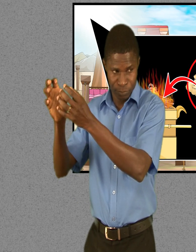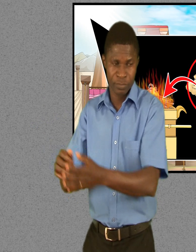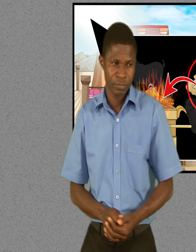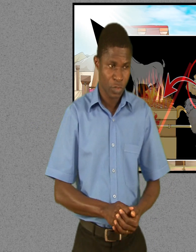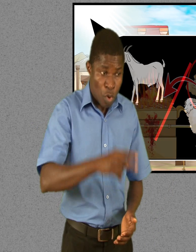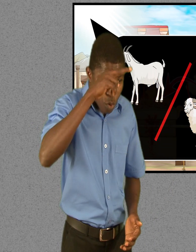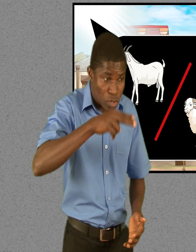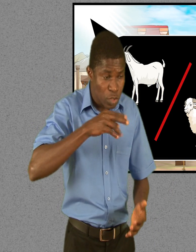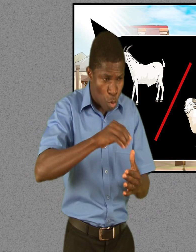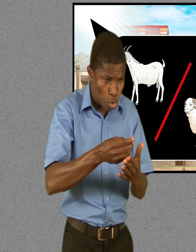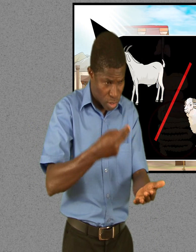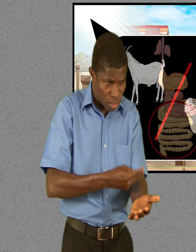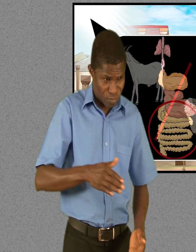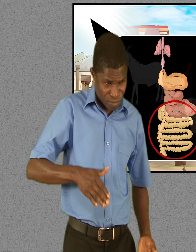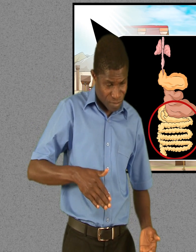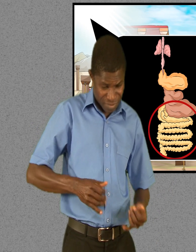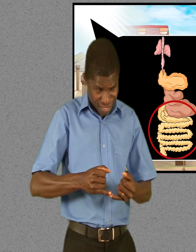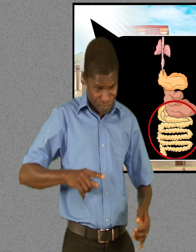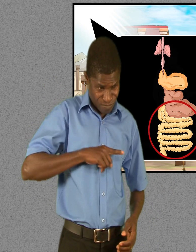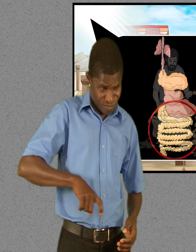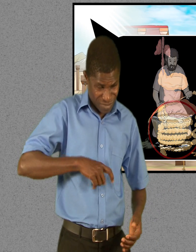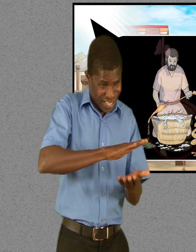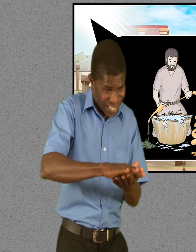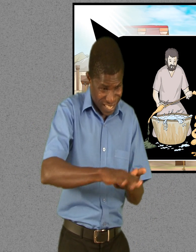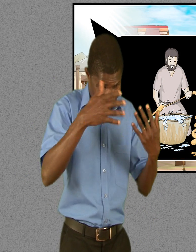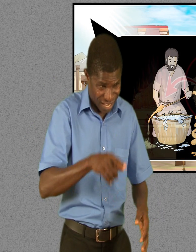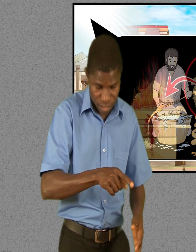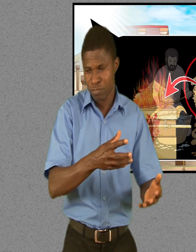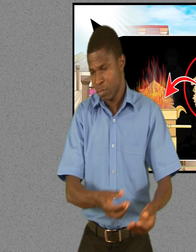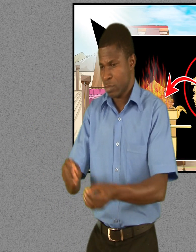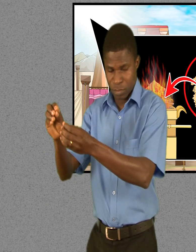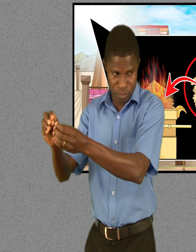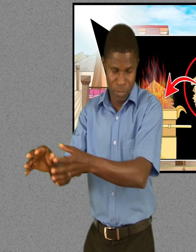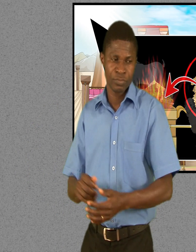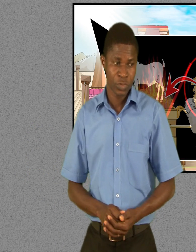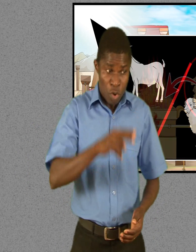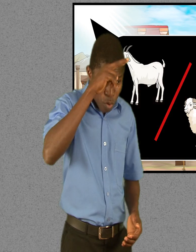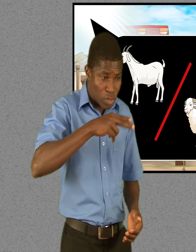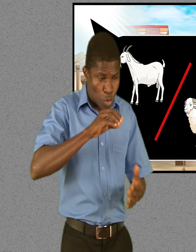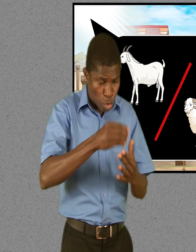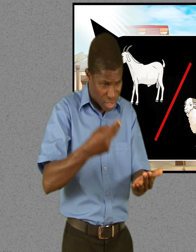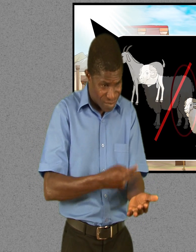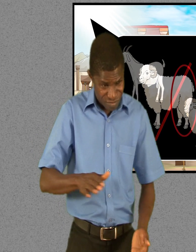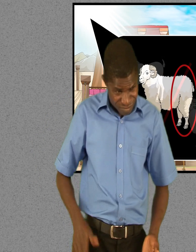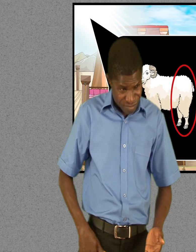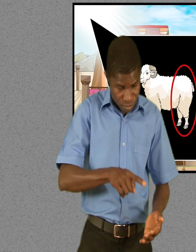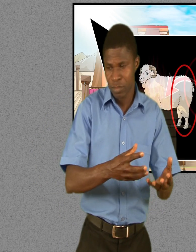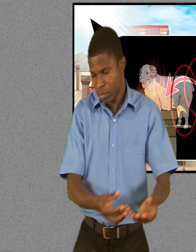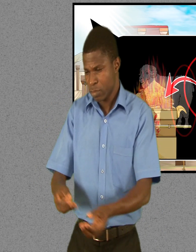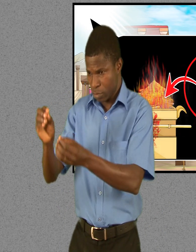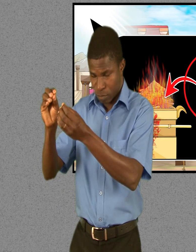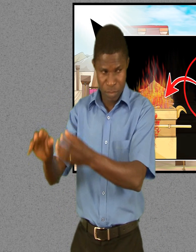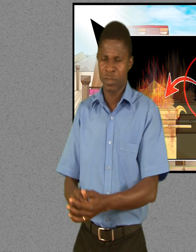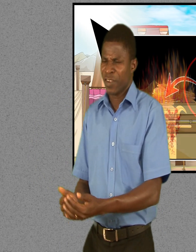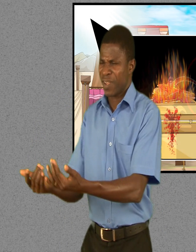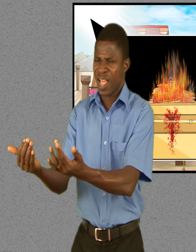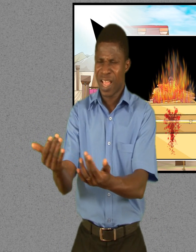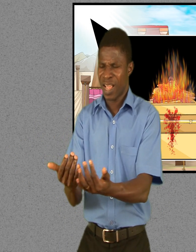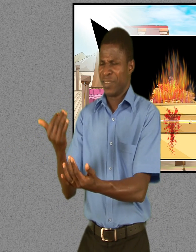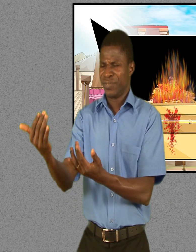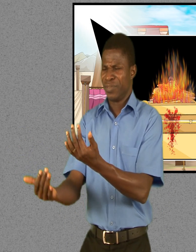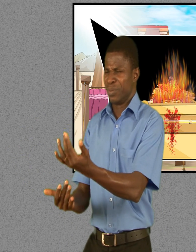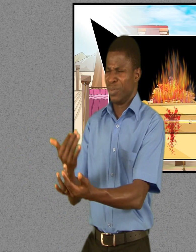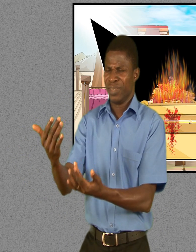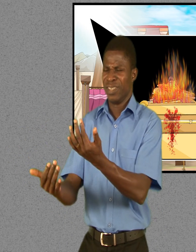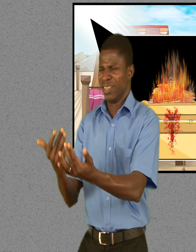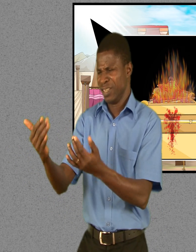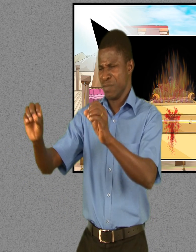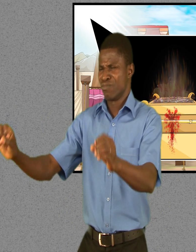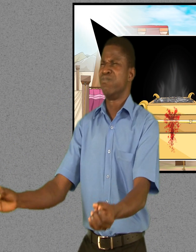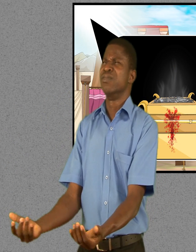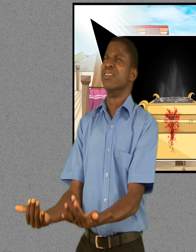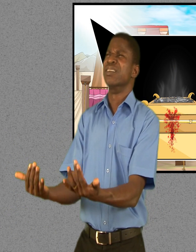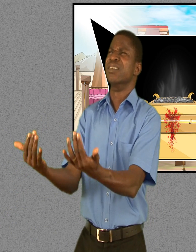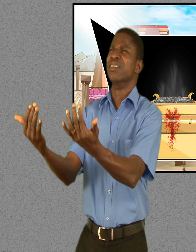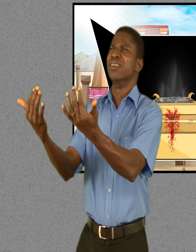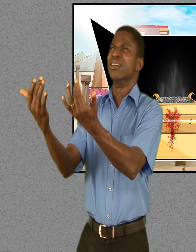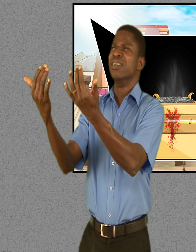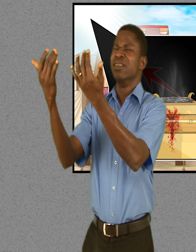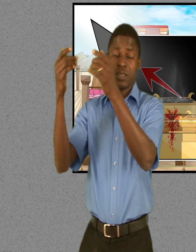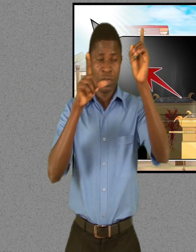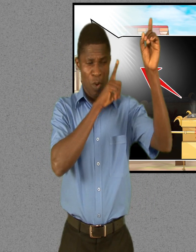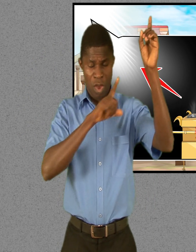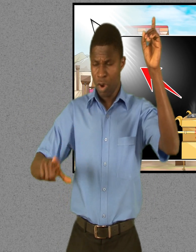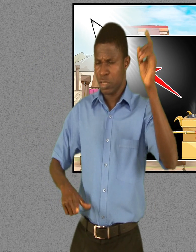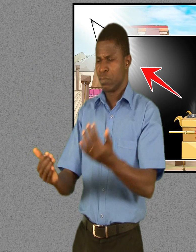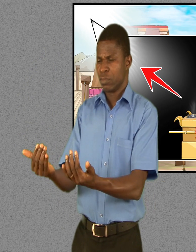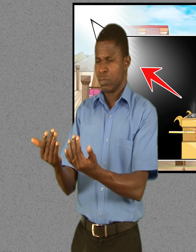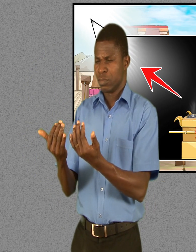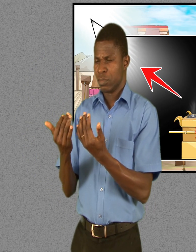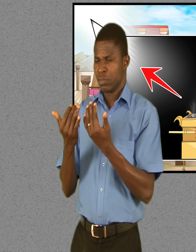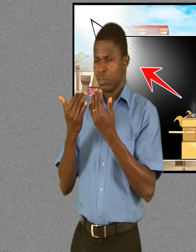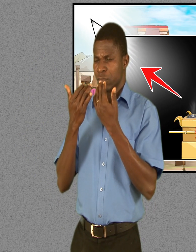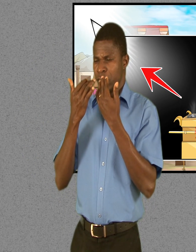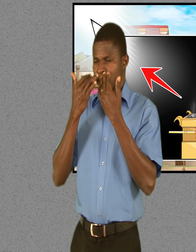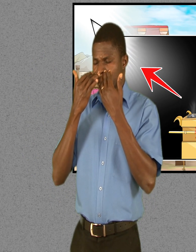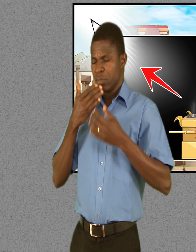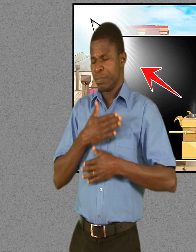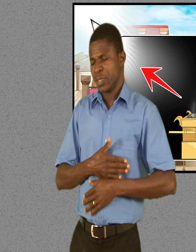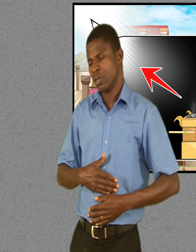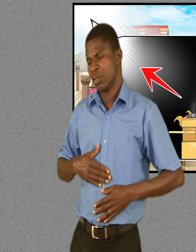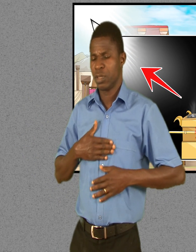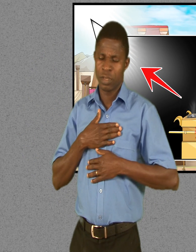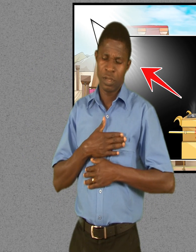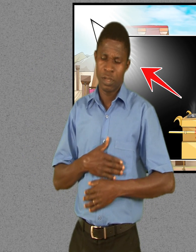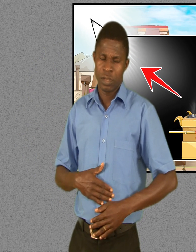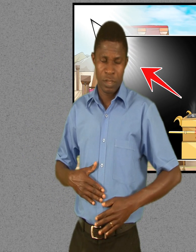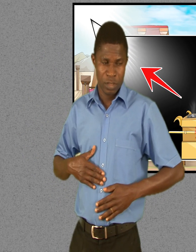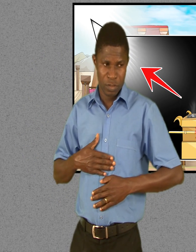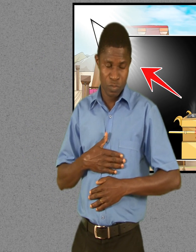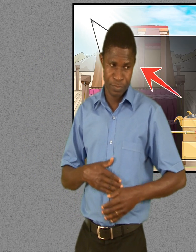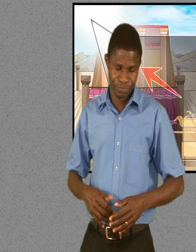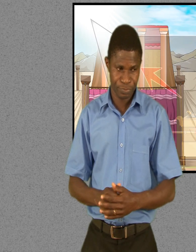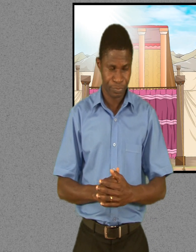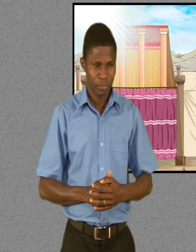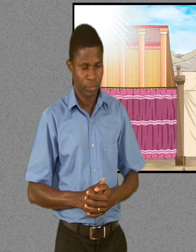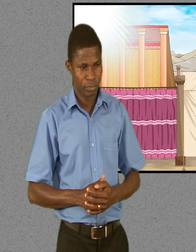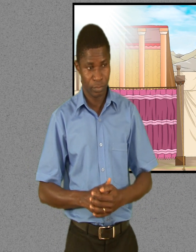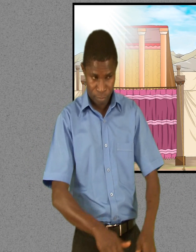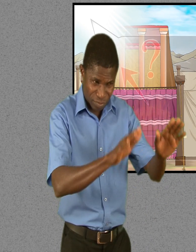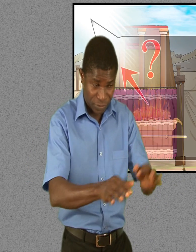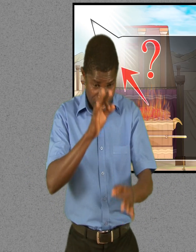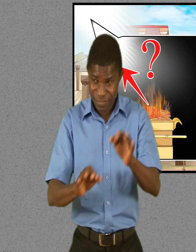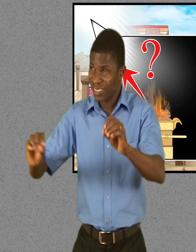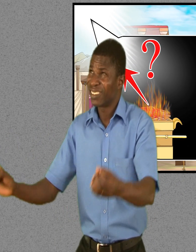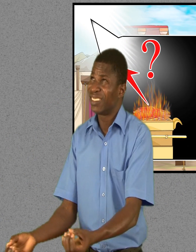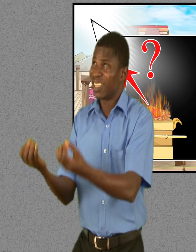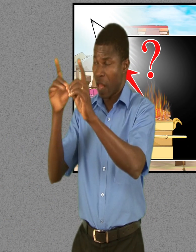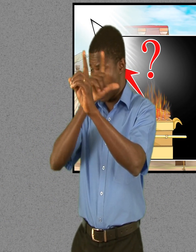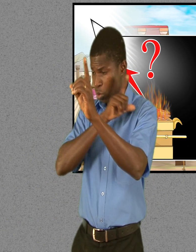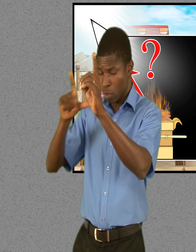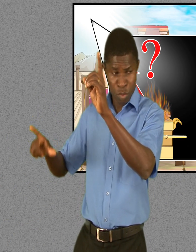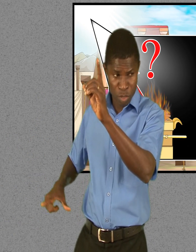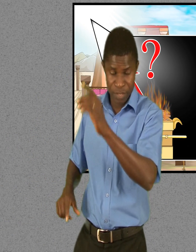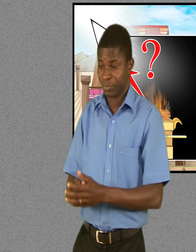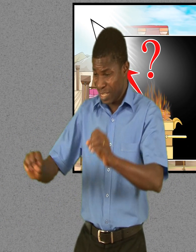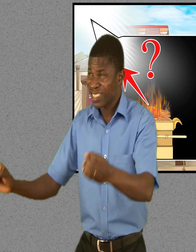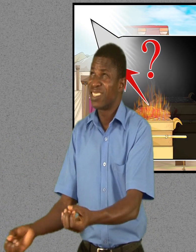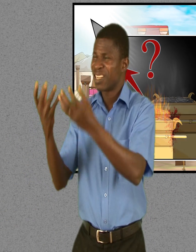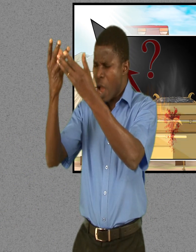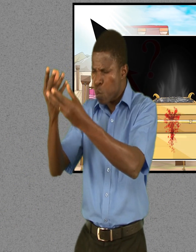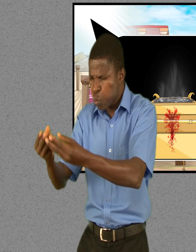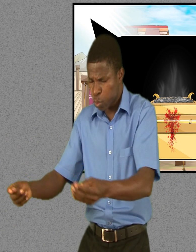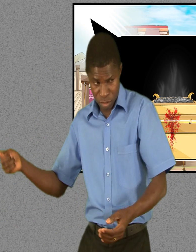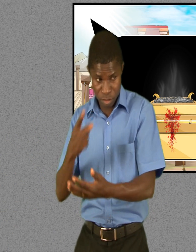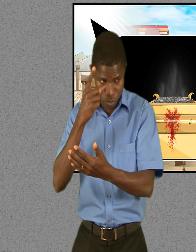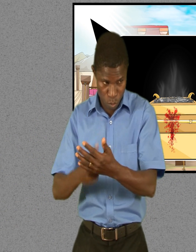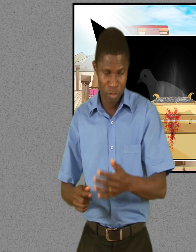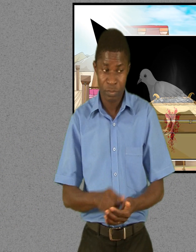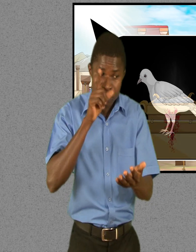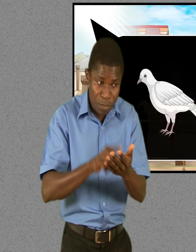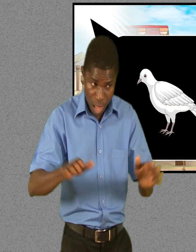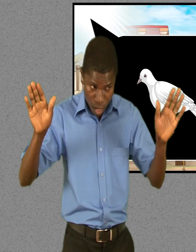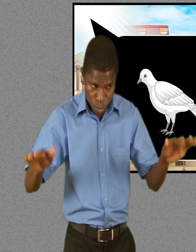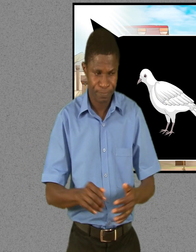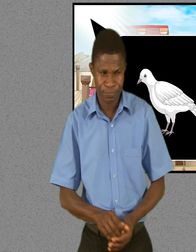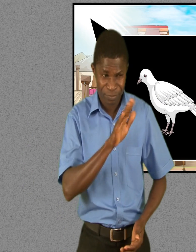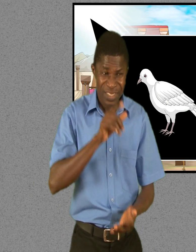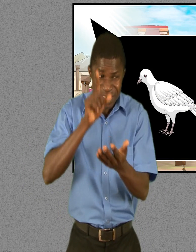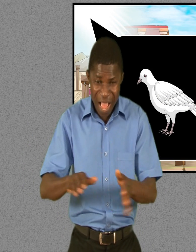If, instead, one’s offering to the LORD is a burnt offering of birds, he is to present a turtledove or a young pigeon.